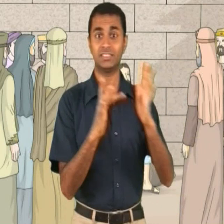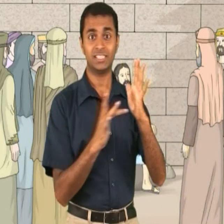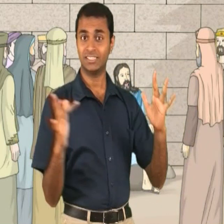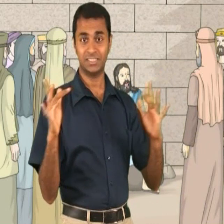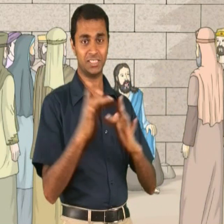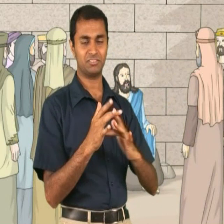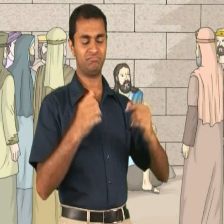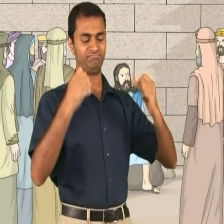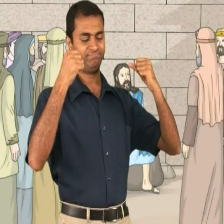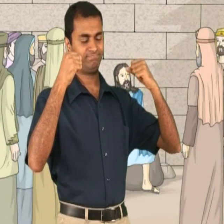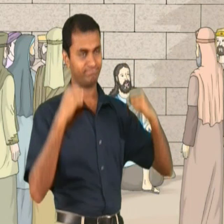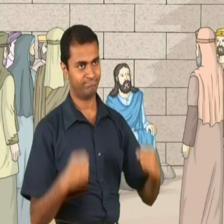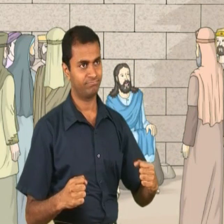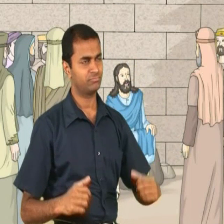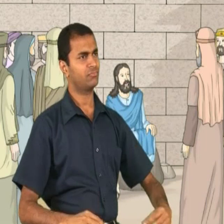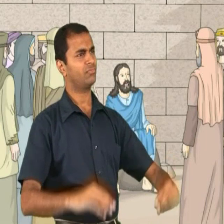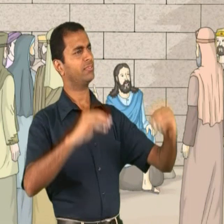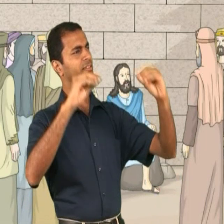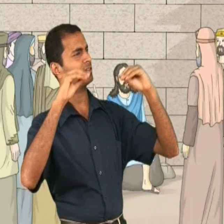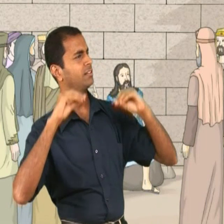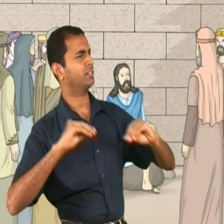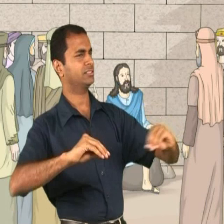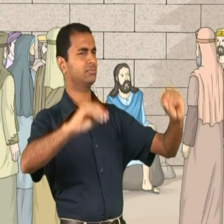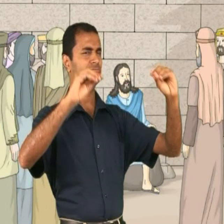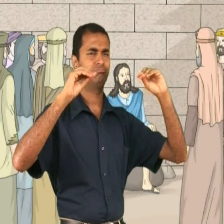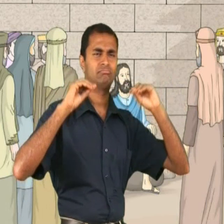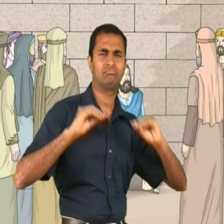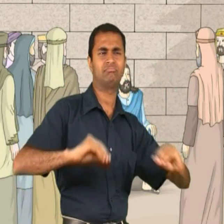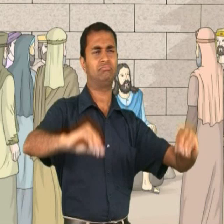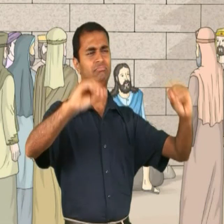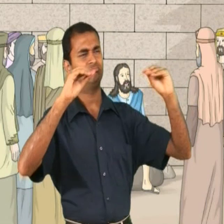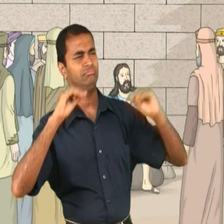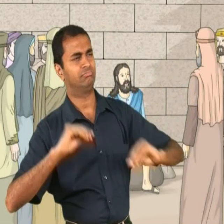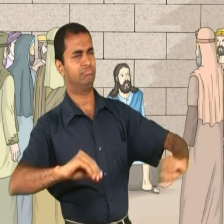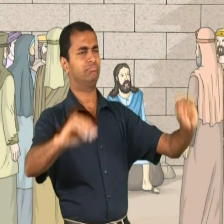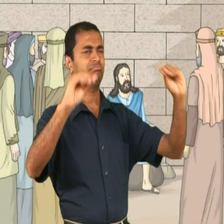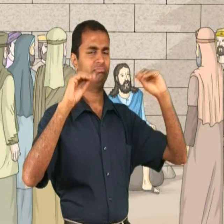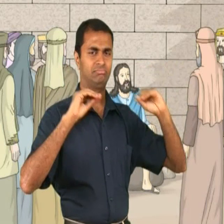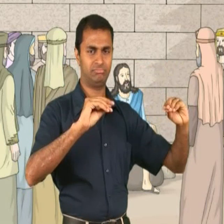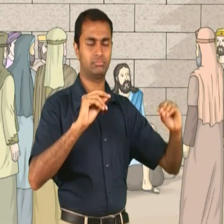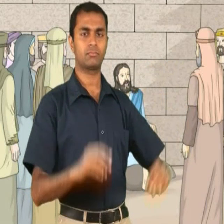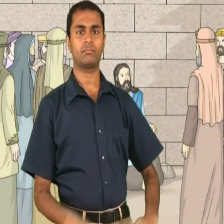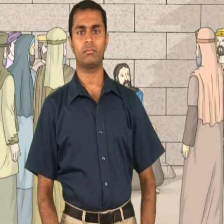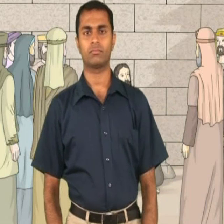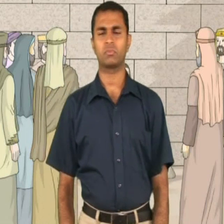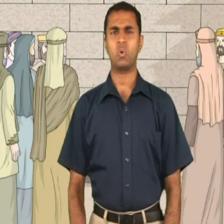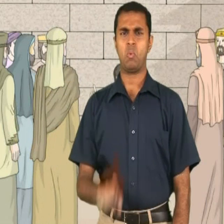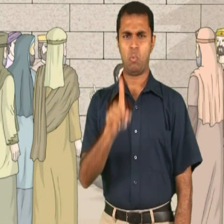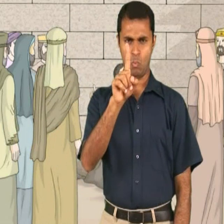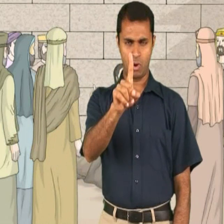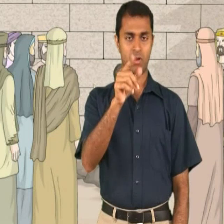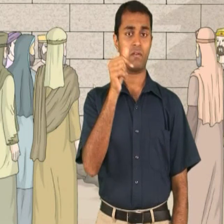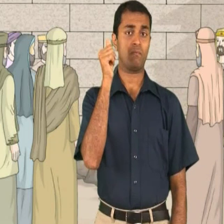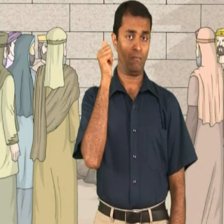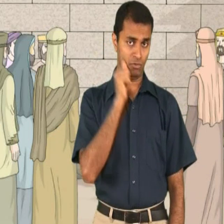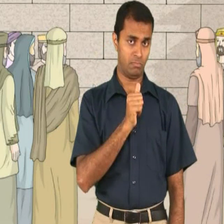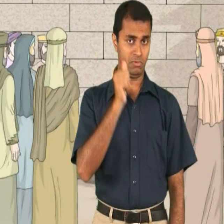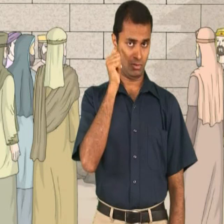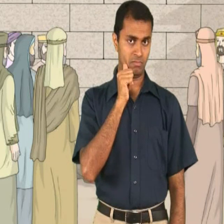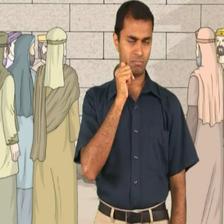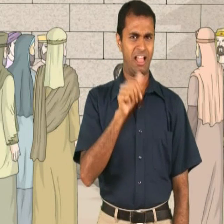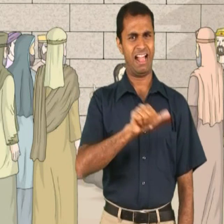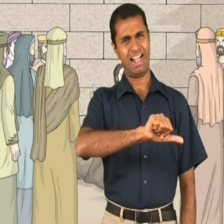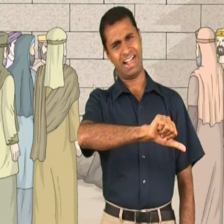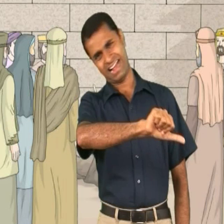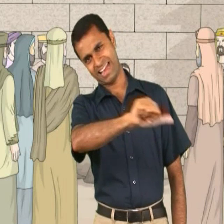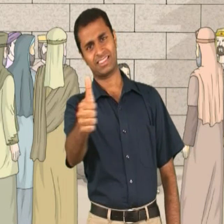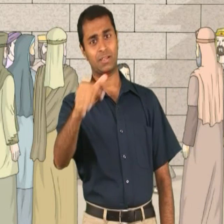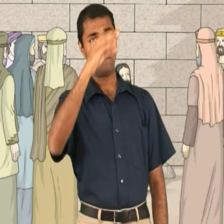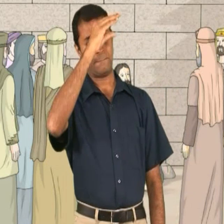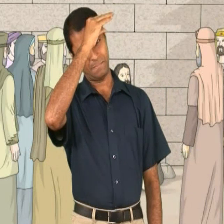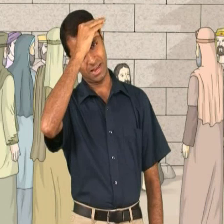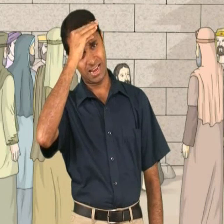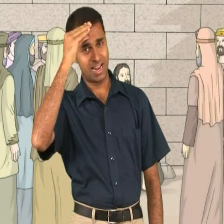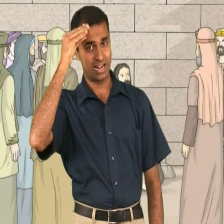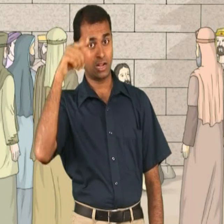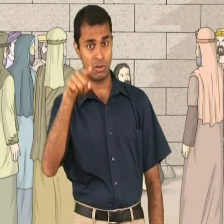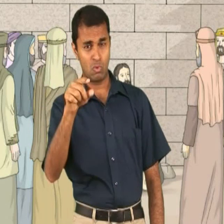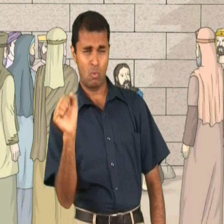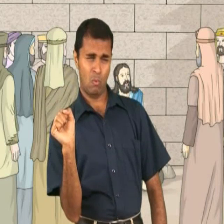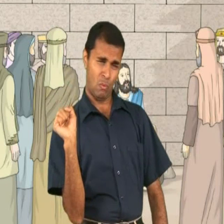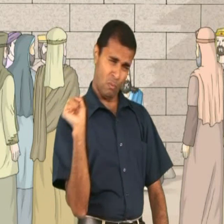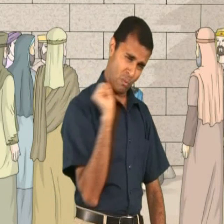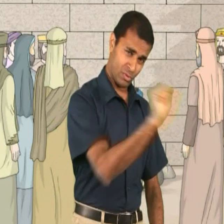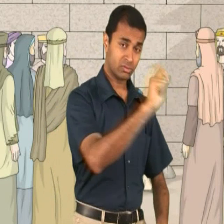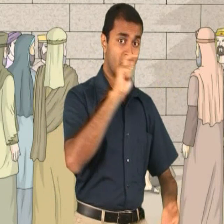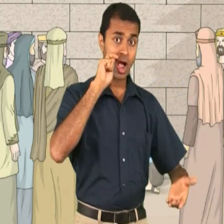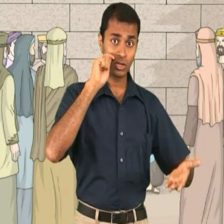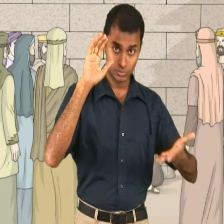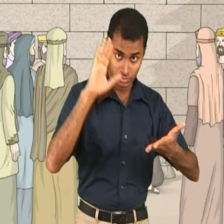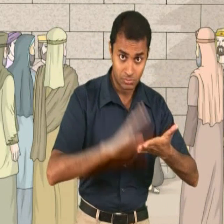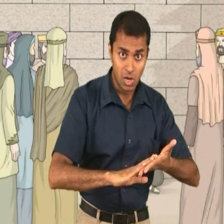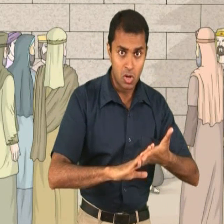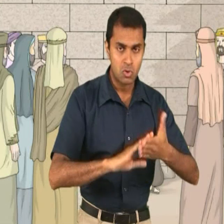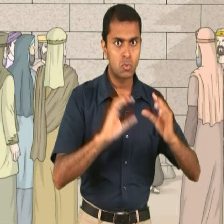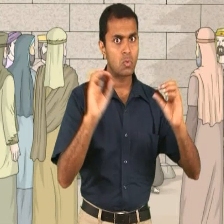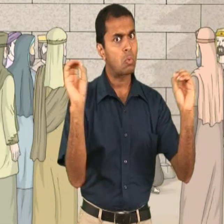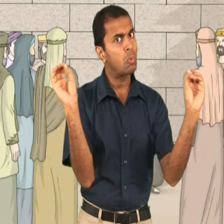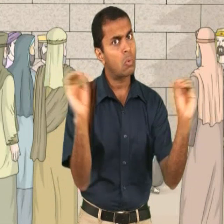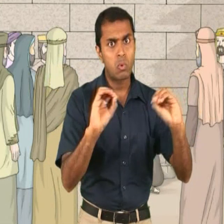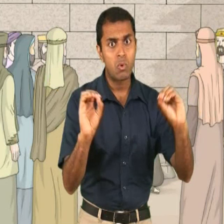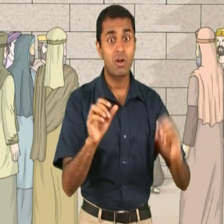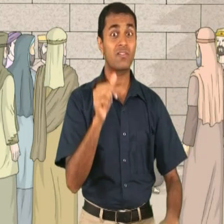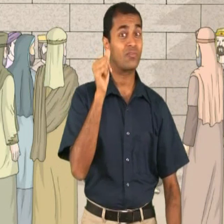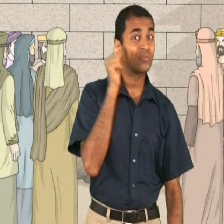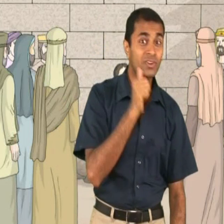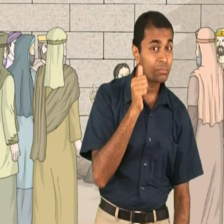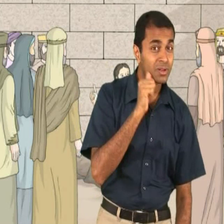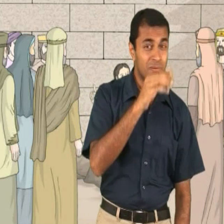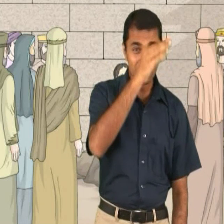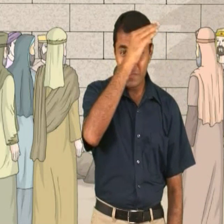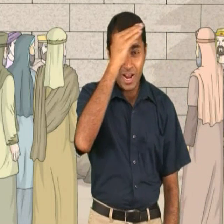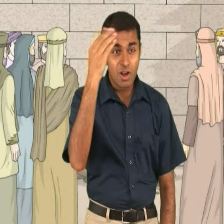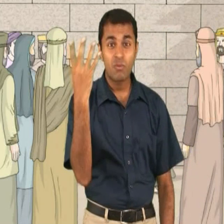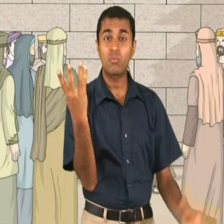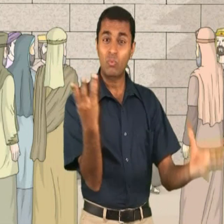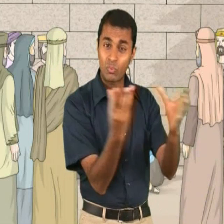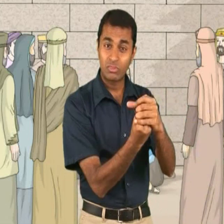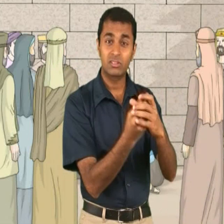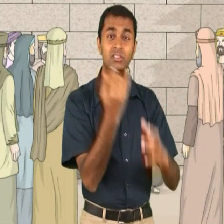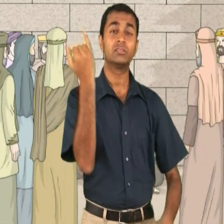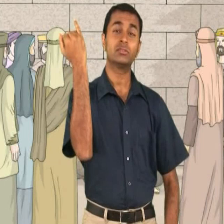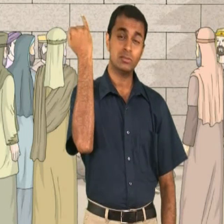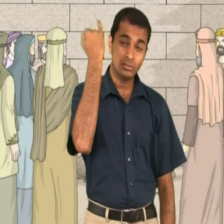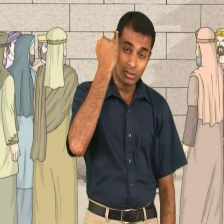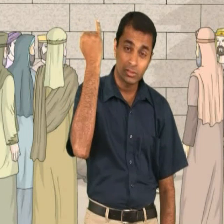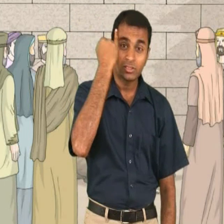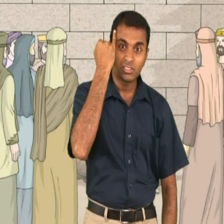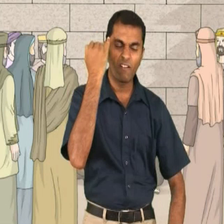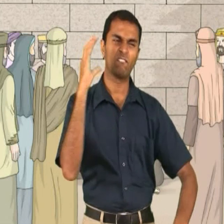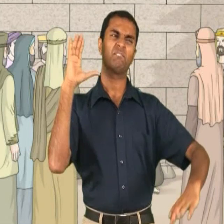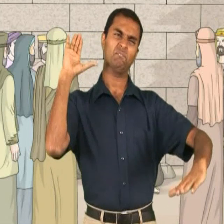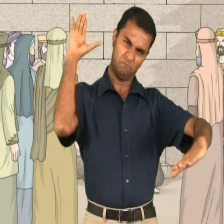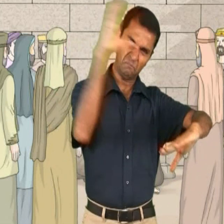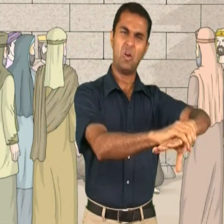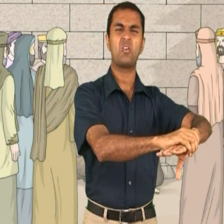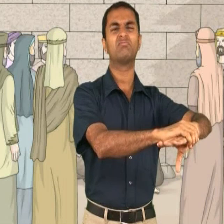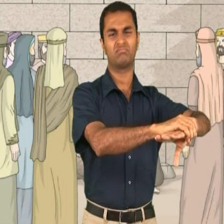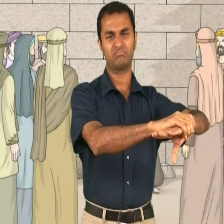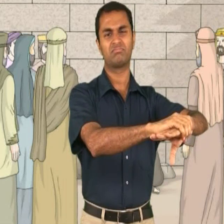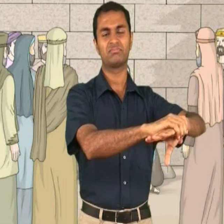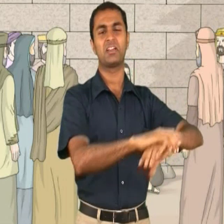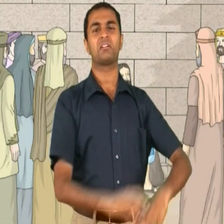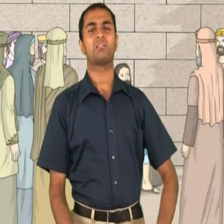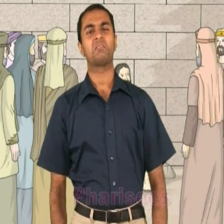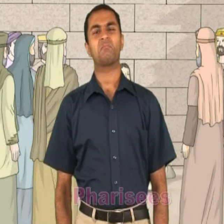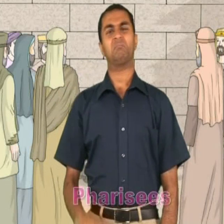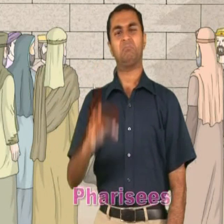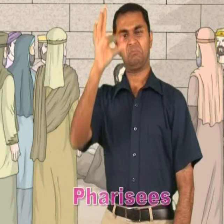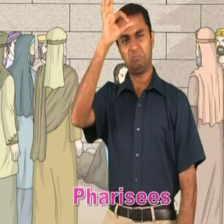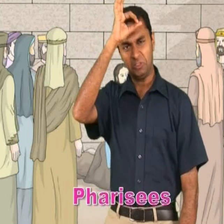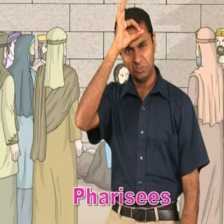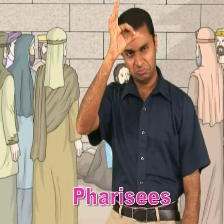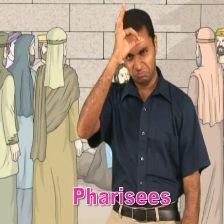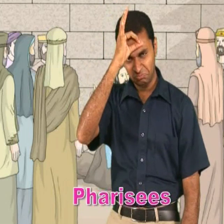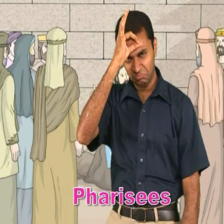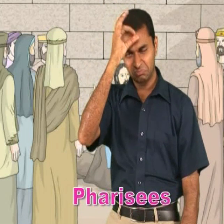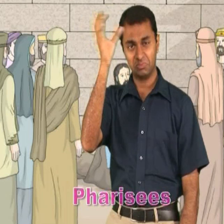All the people came to Him, and He sat down to teach them.